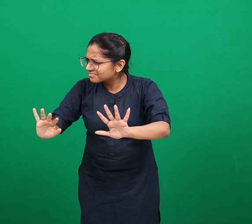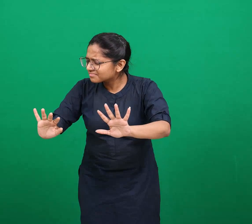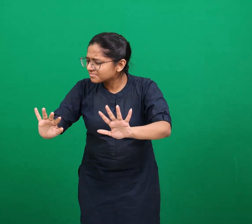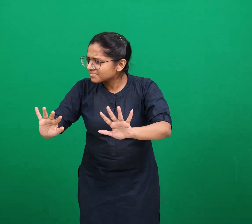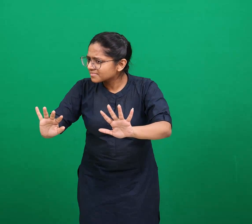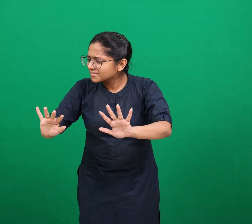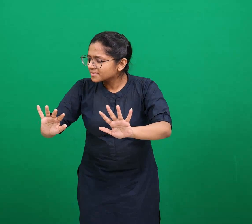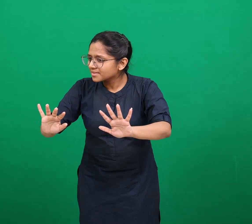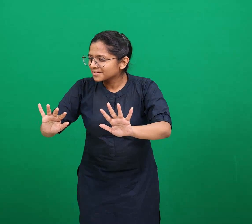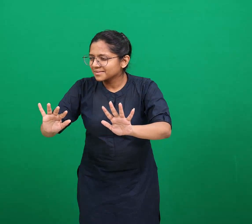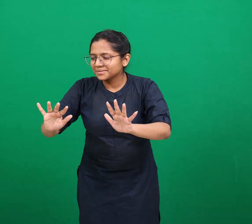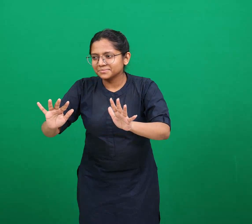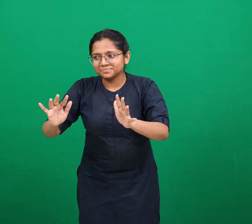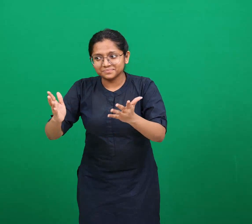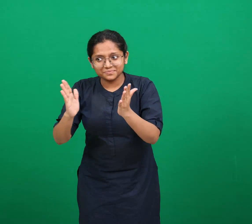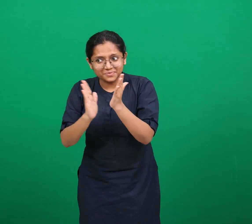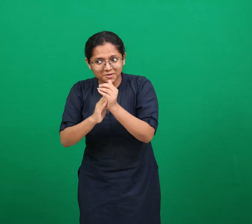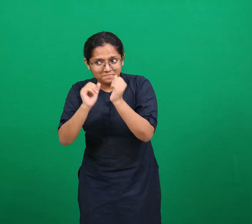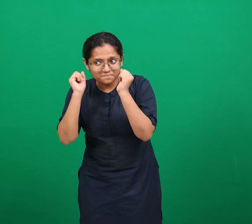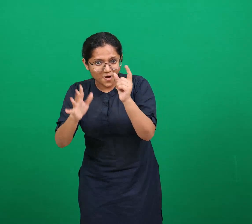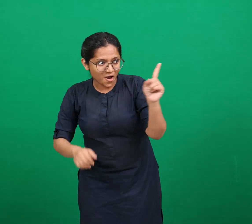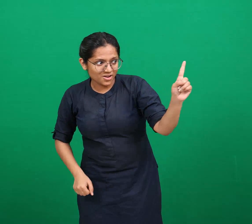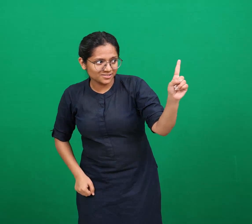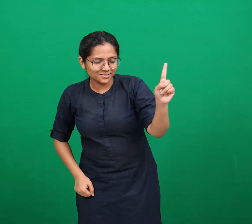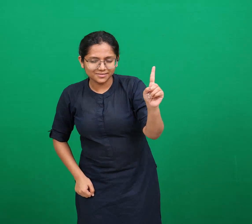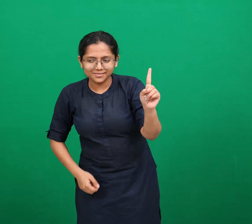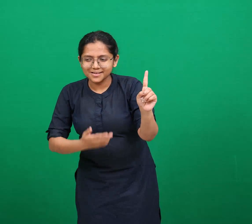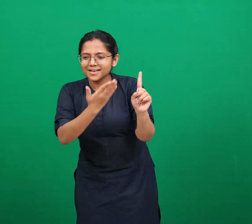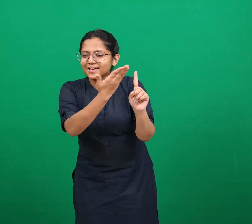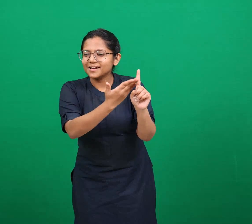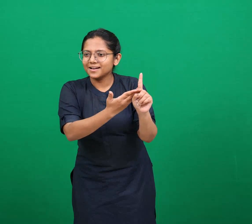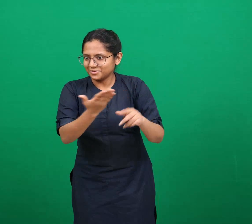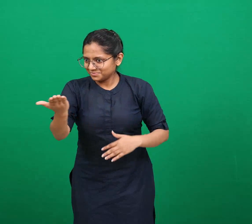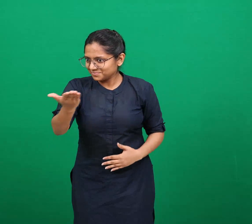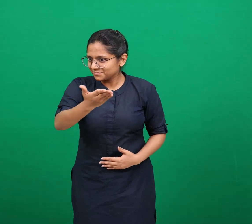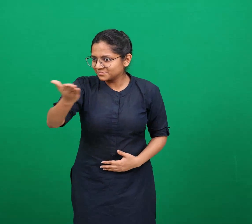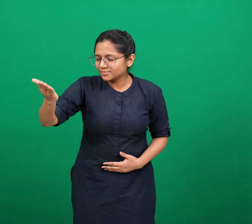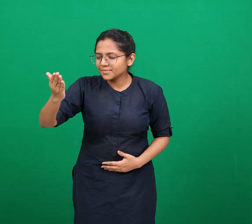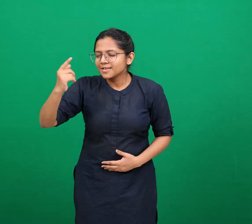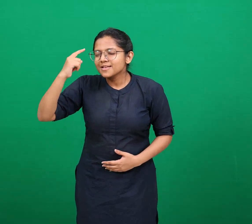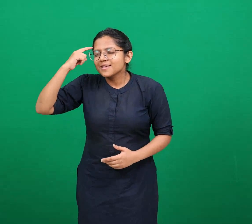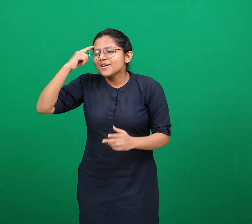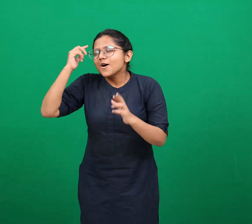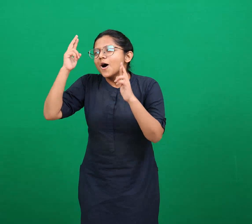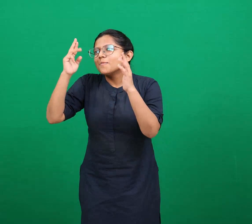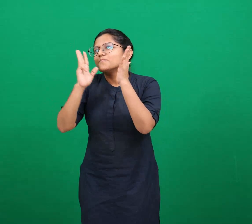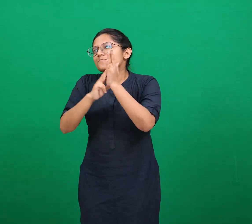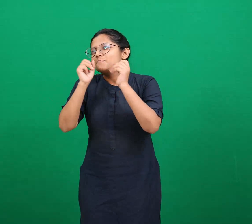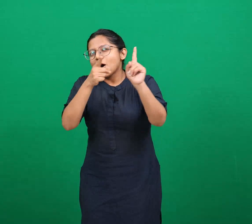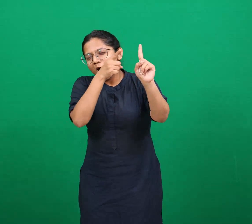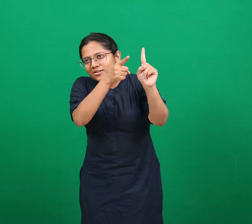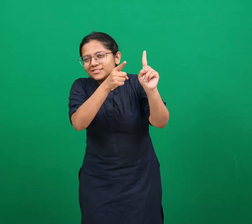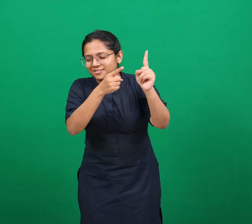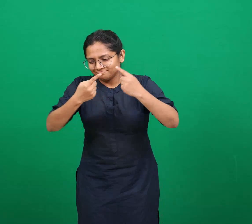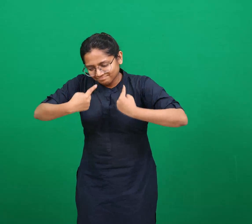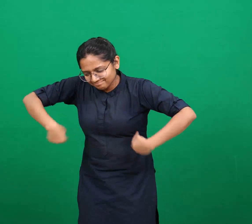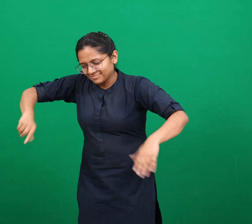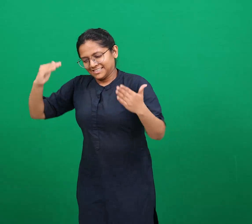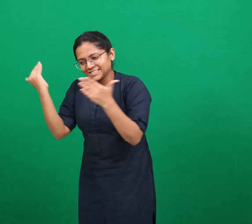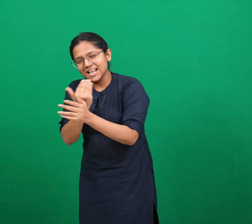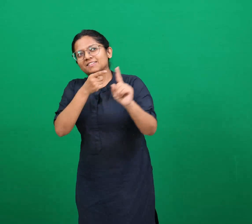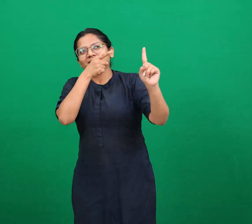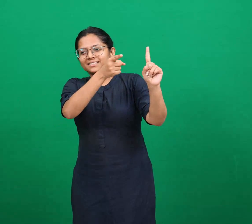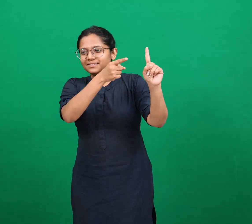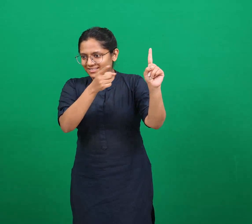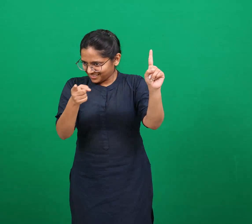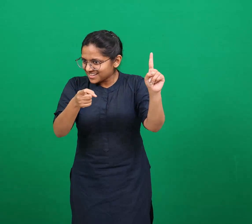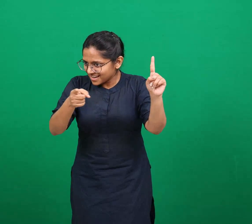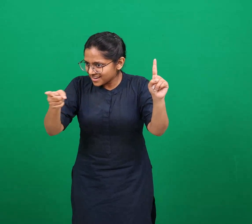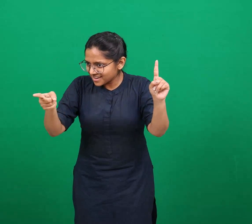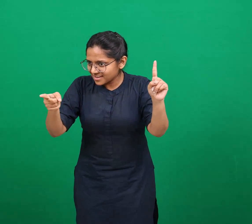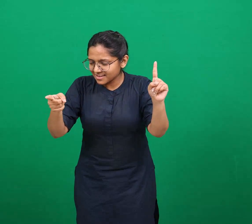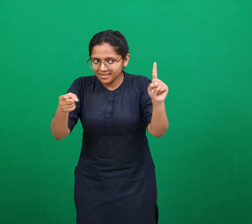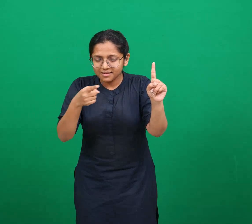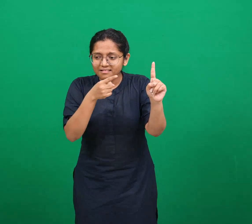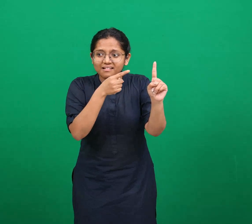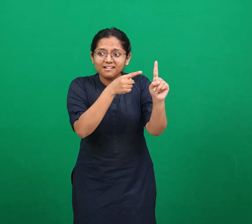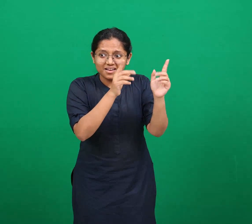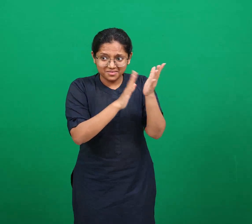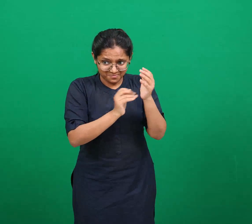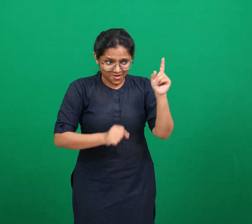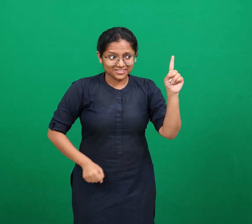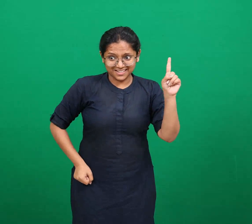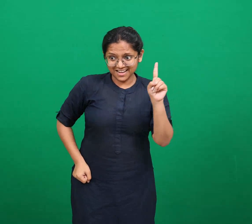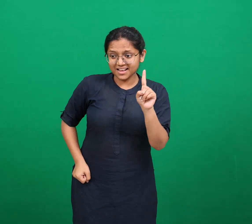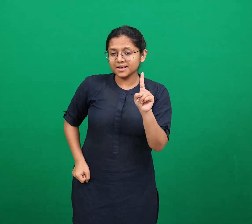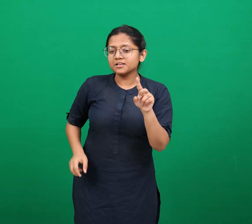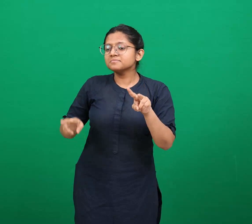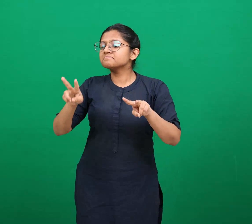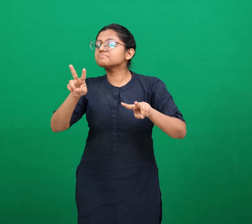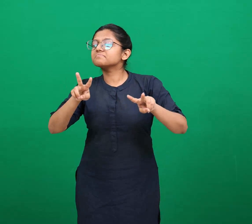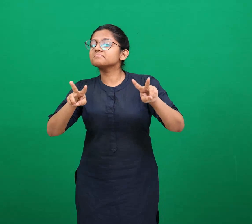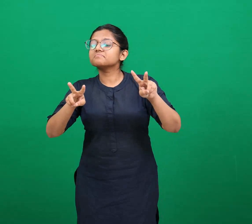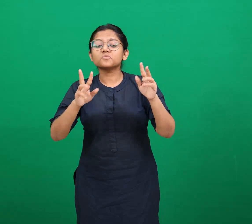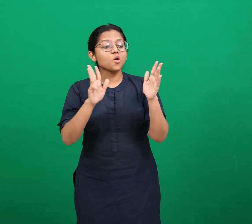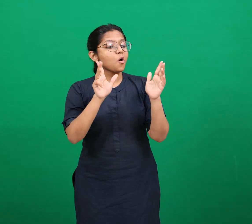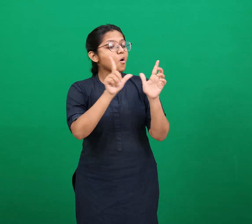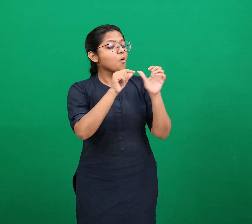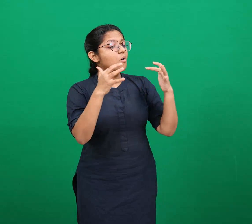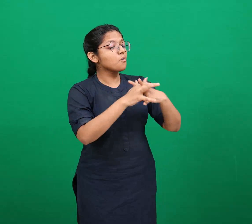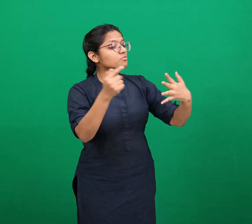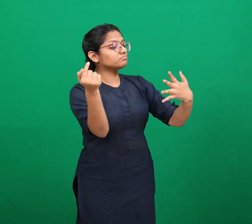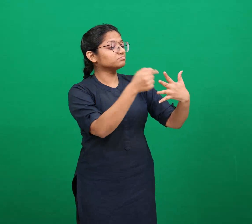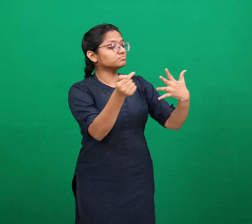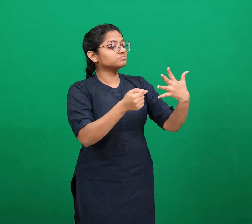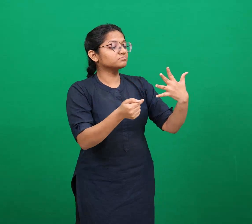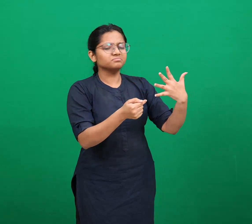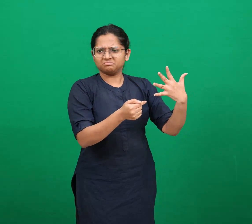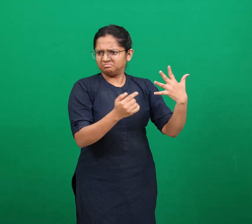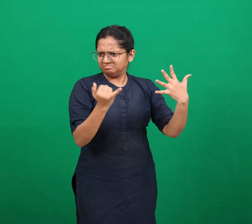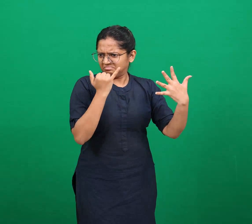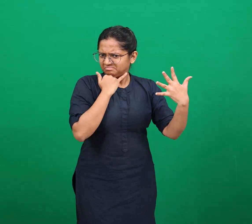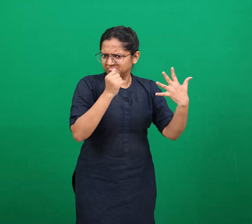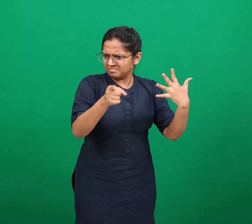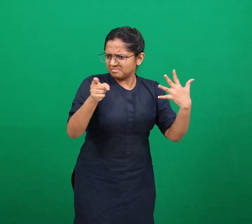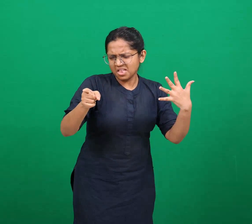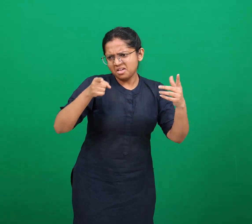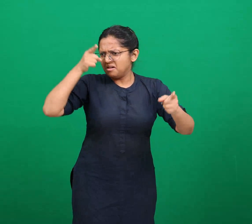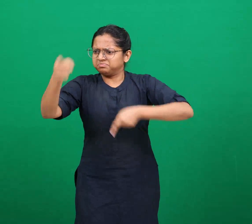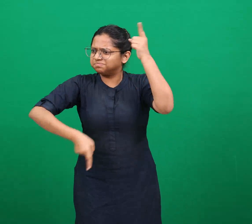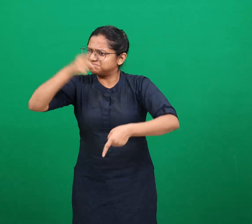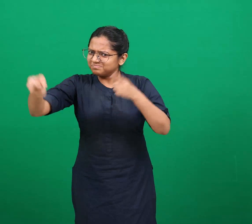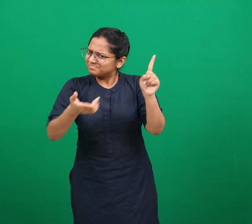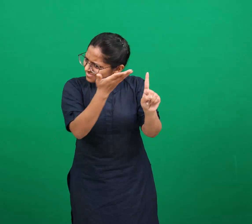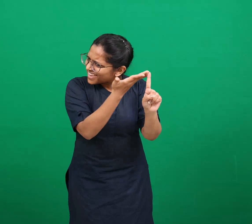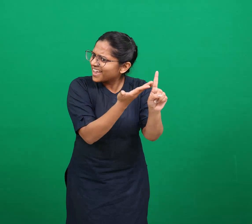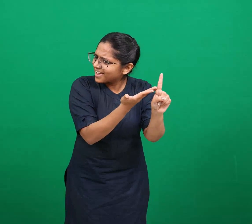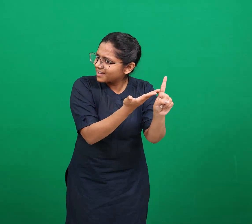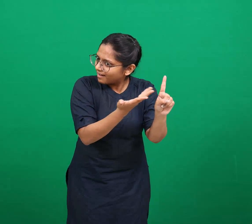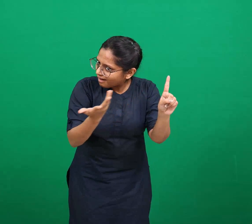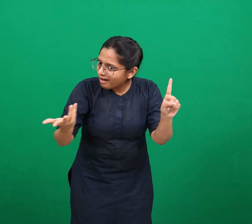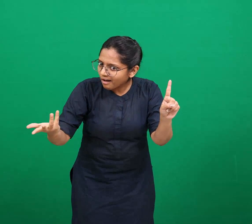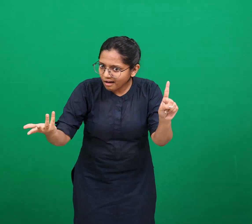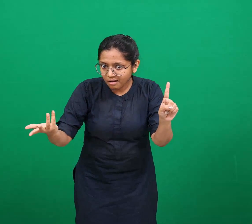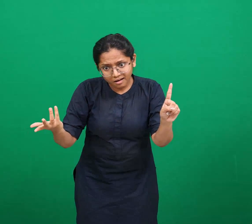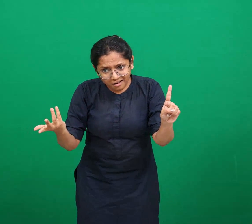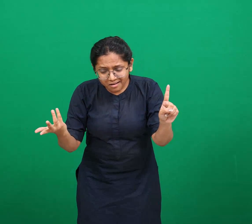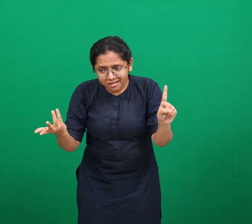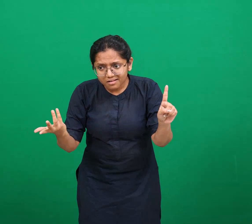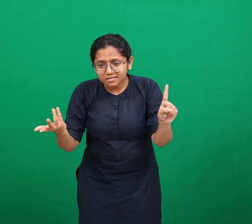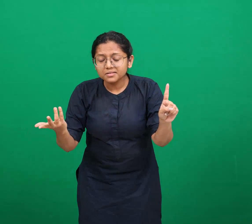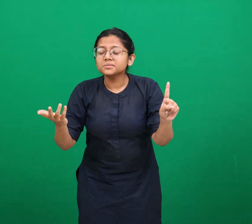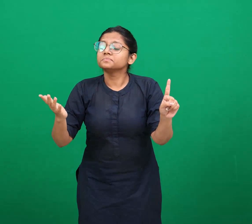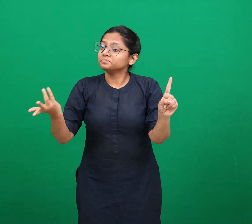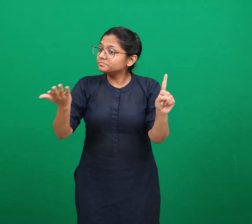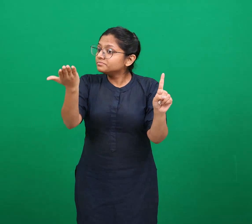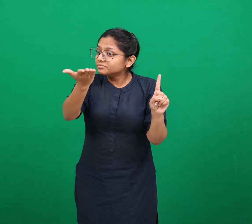Your accuser is Moses, in whom you have put your hope.